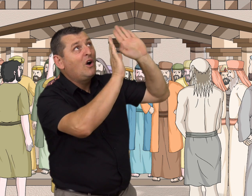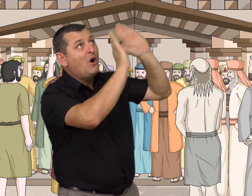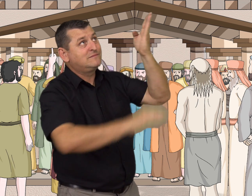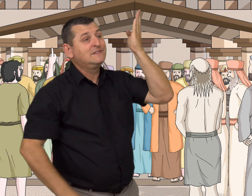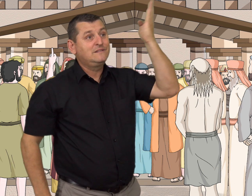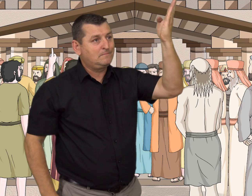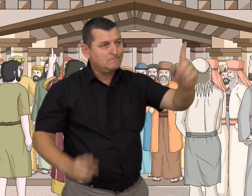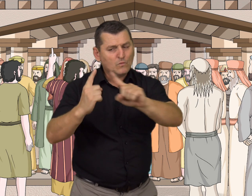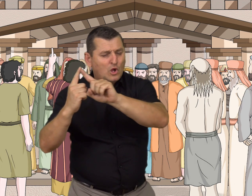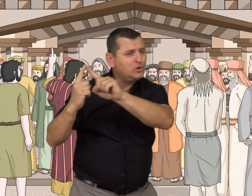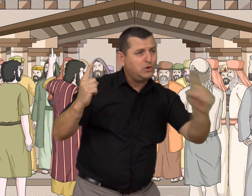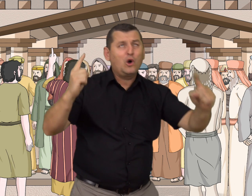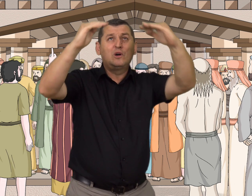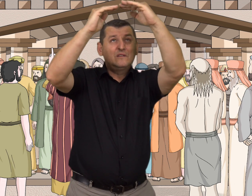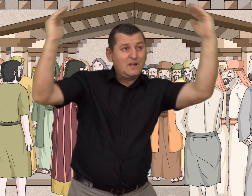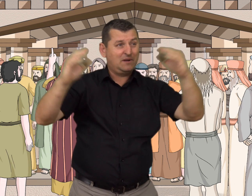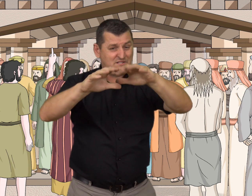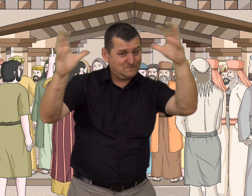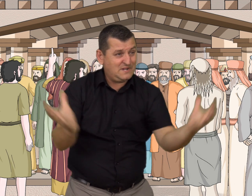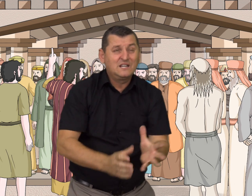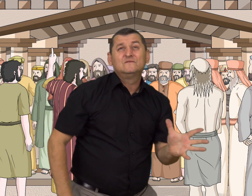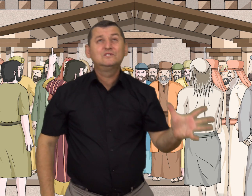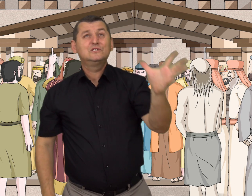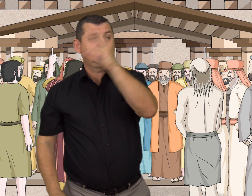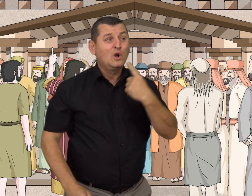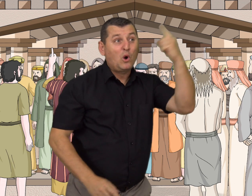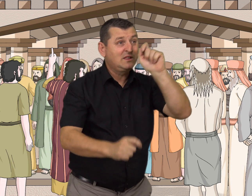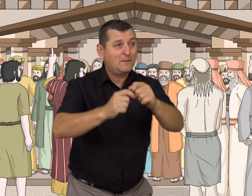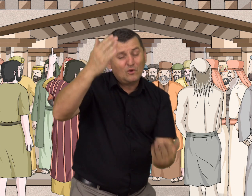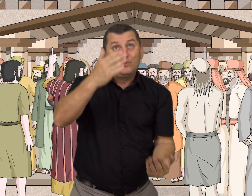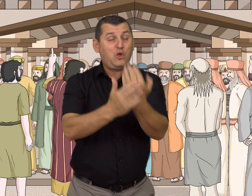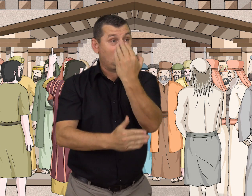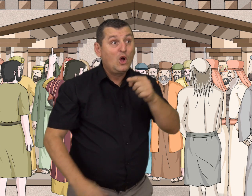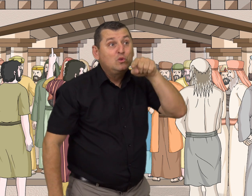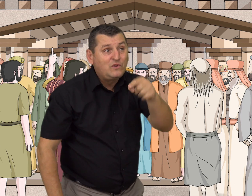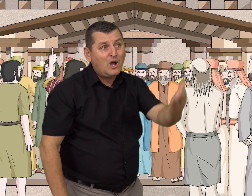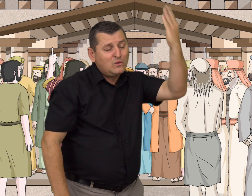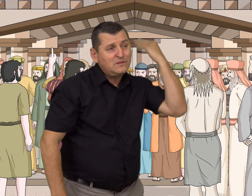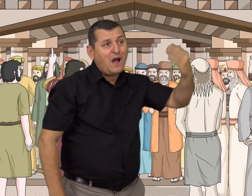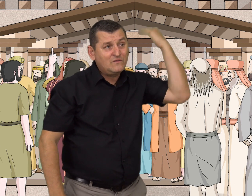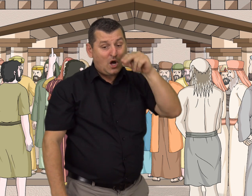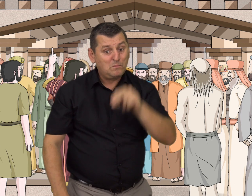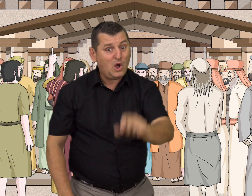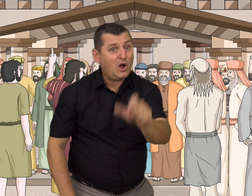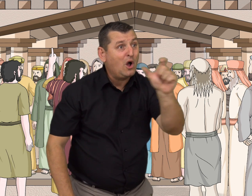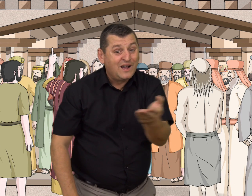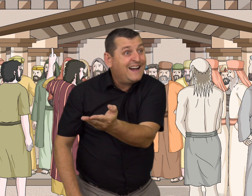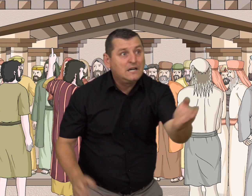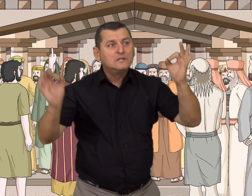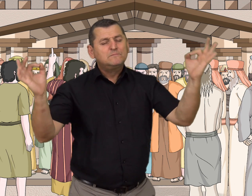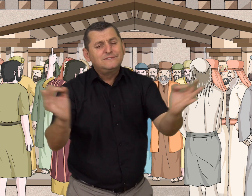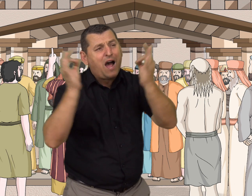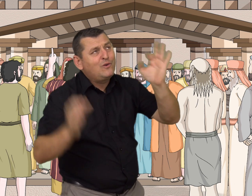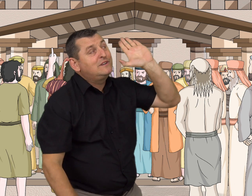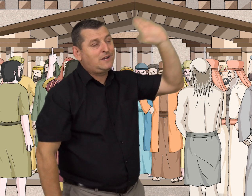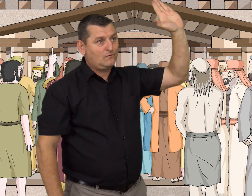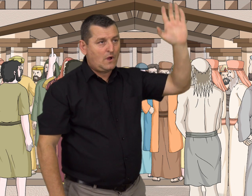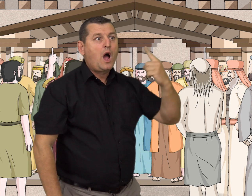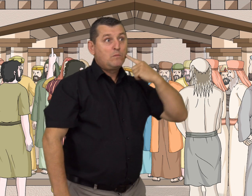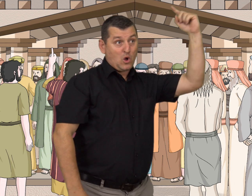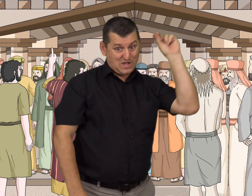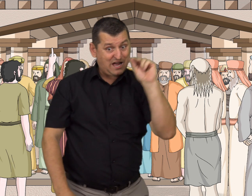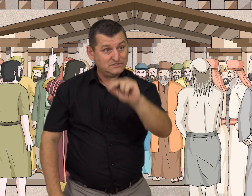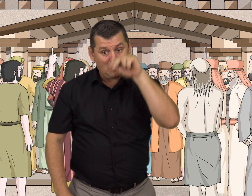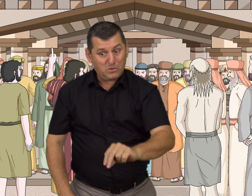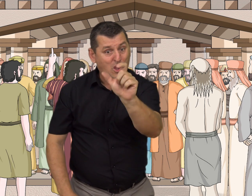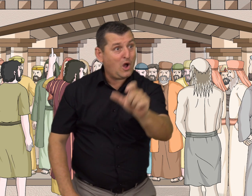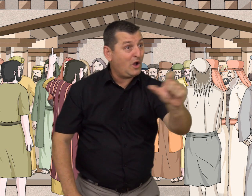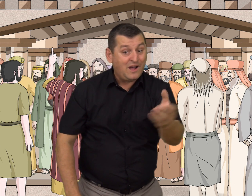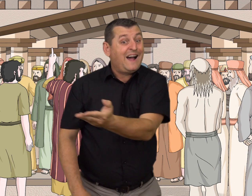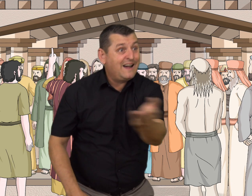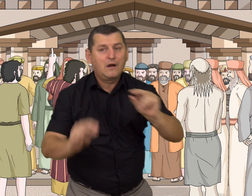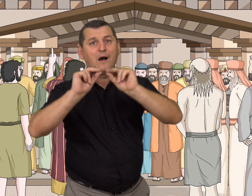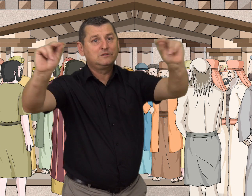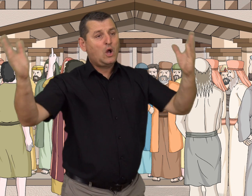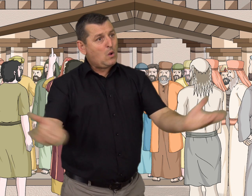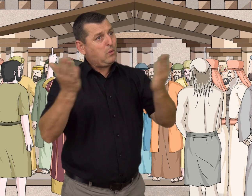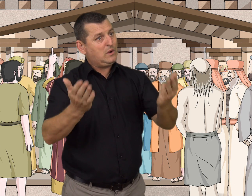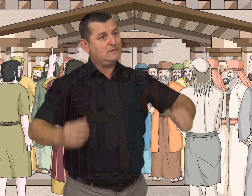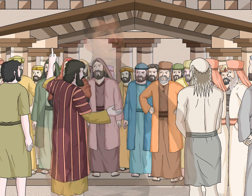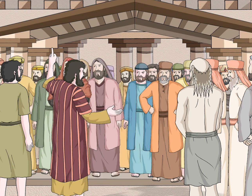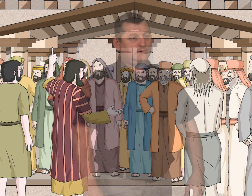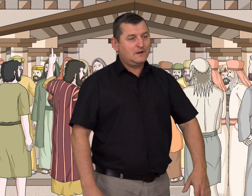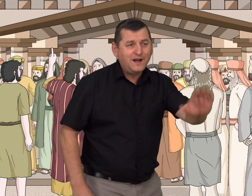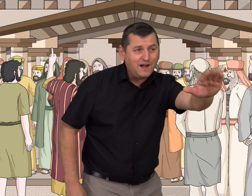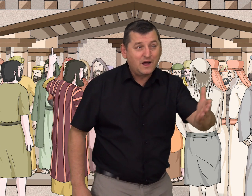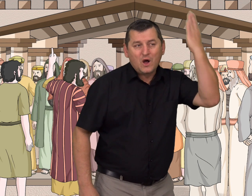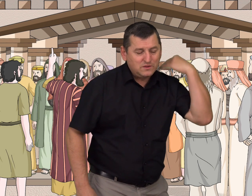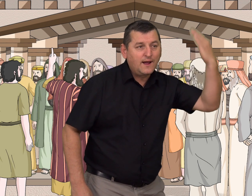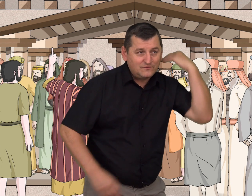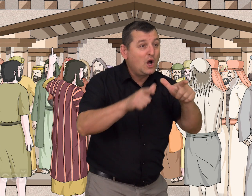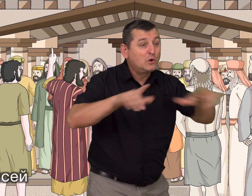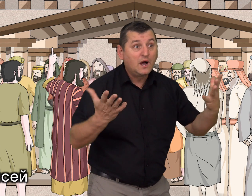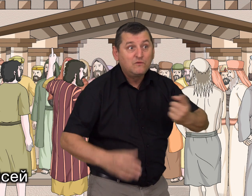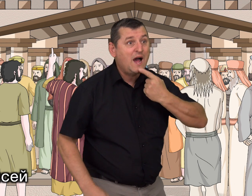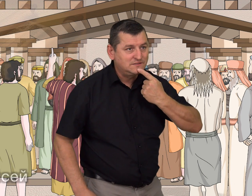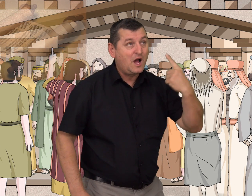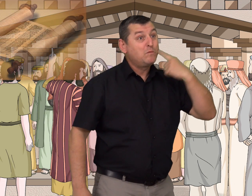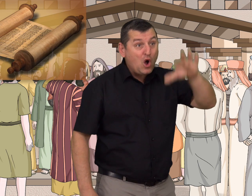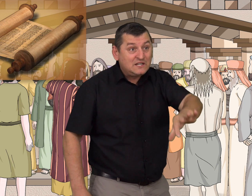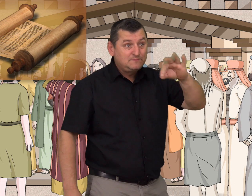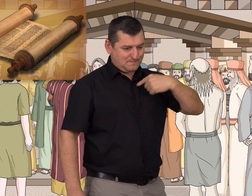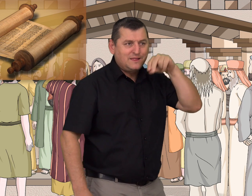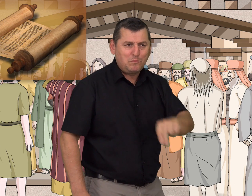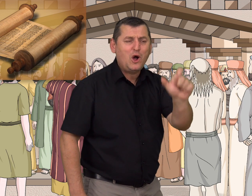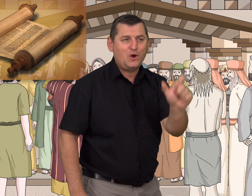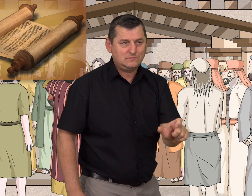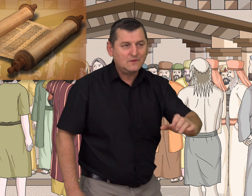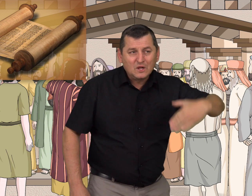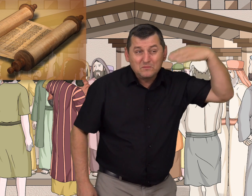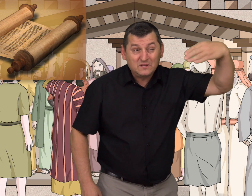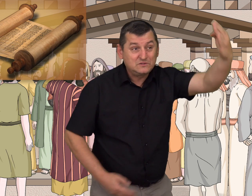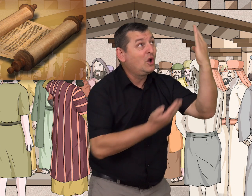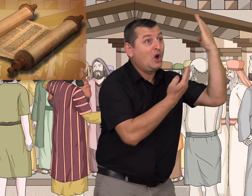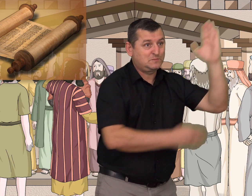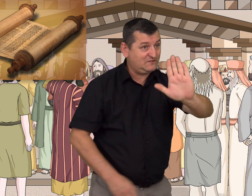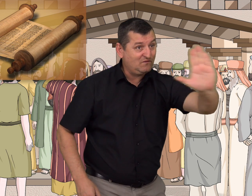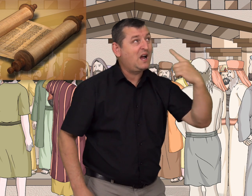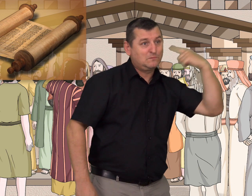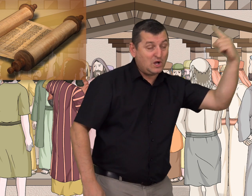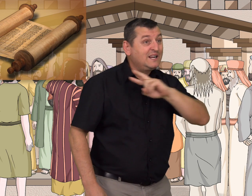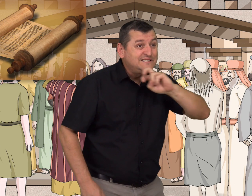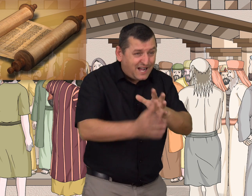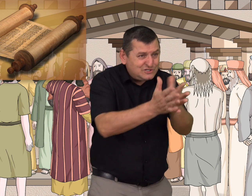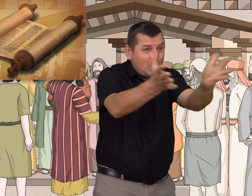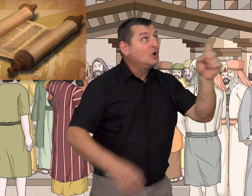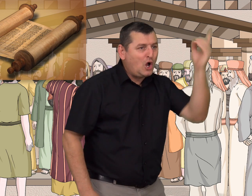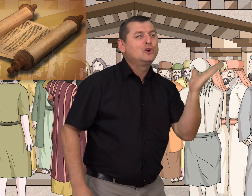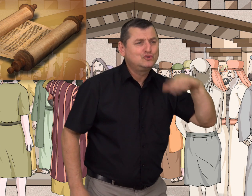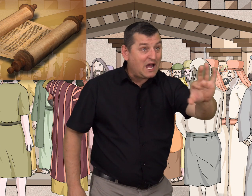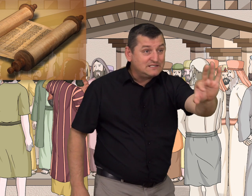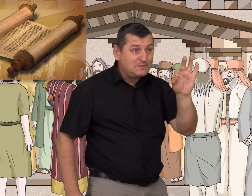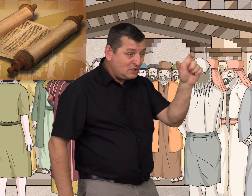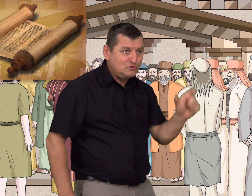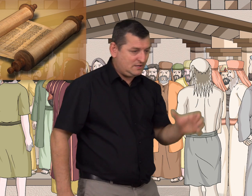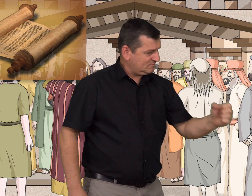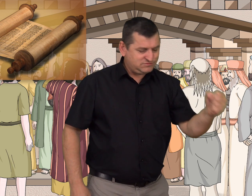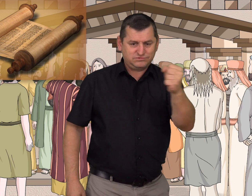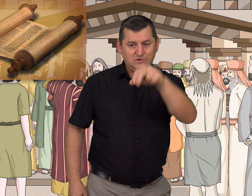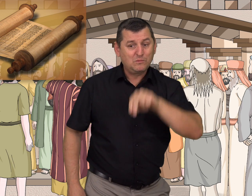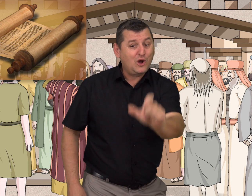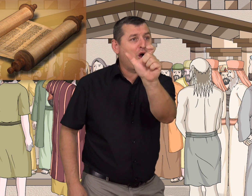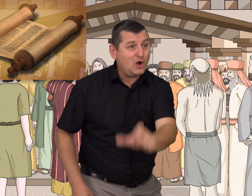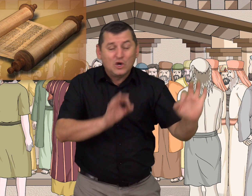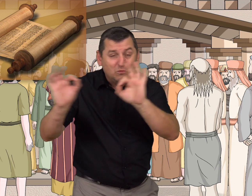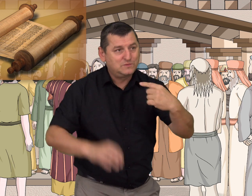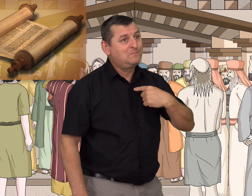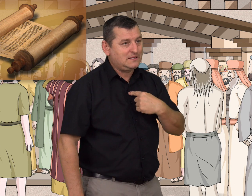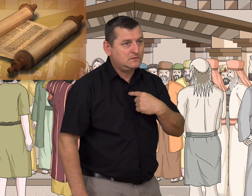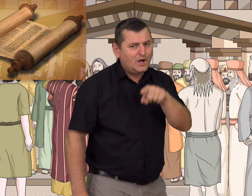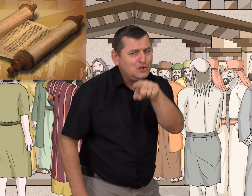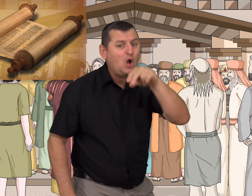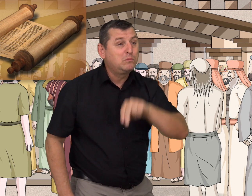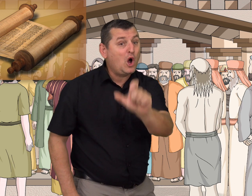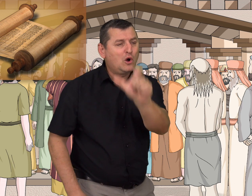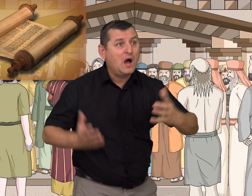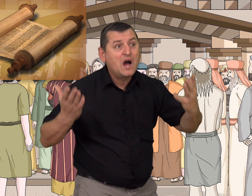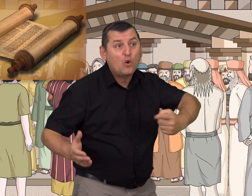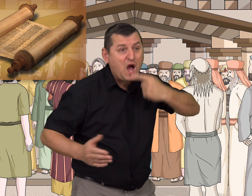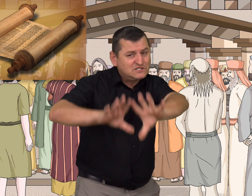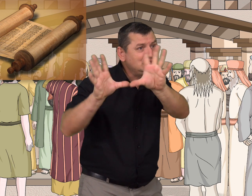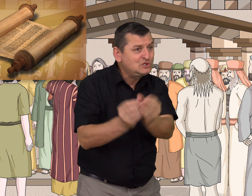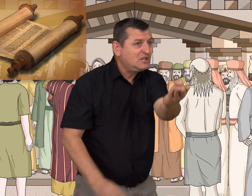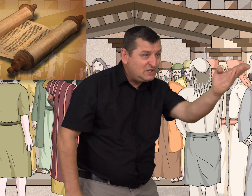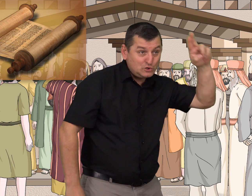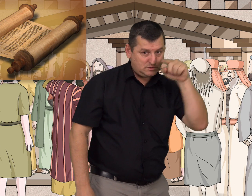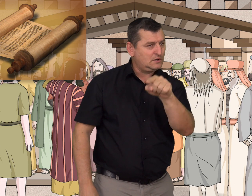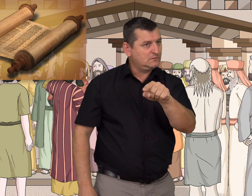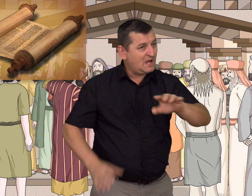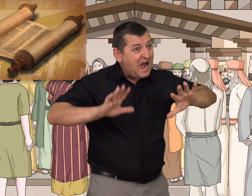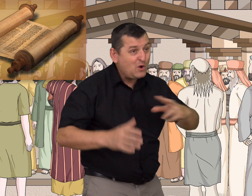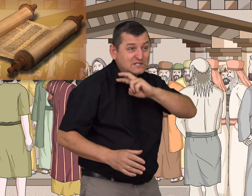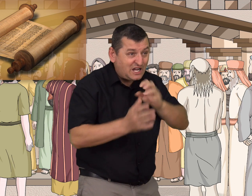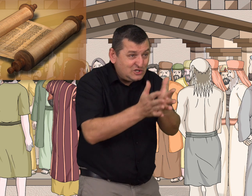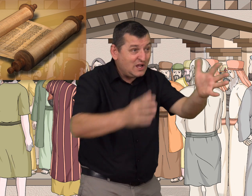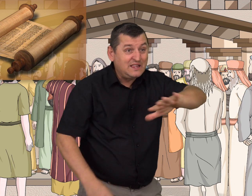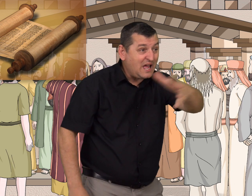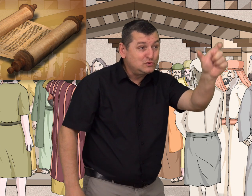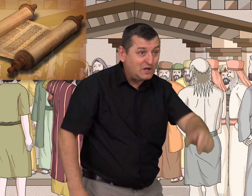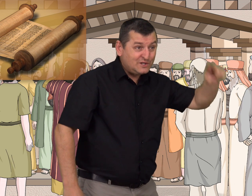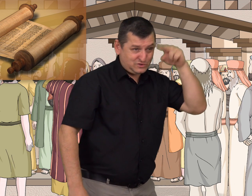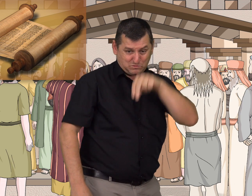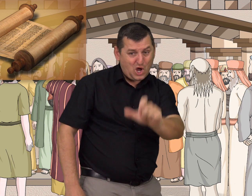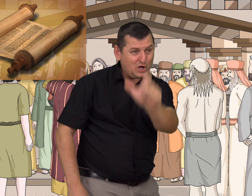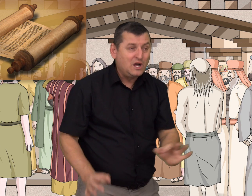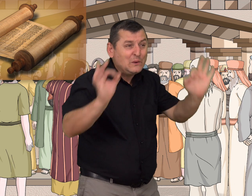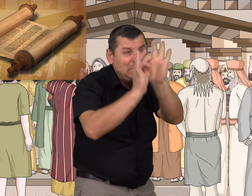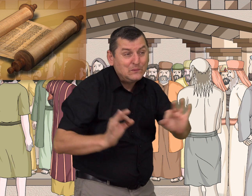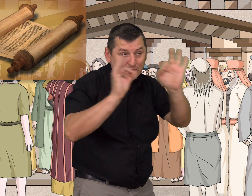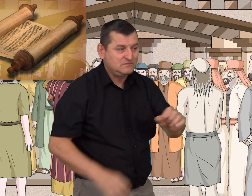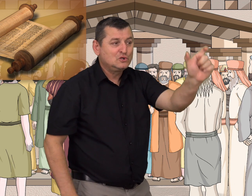Heaven must take Him in until the time comes for the restoration of all things, which God announced long ago through His holy prophets. For Moses said, ‘The Lord your God will raise up for you a prophet like me from among your brothers.